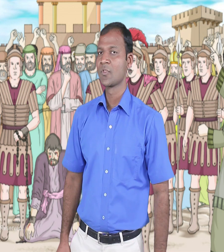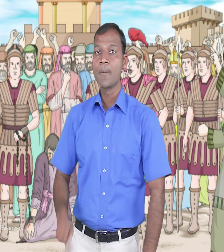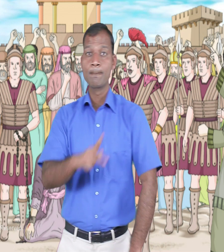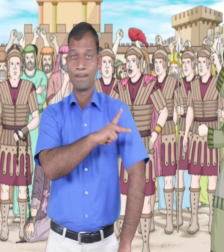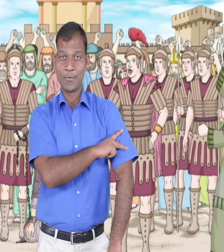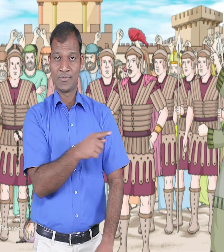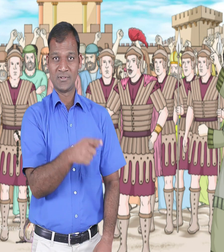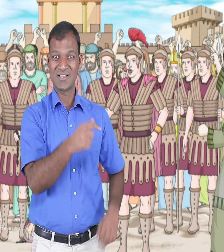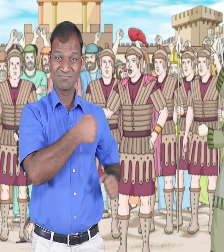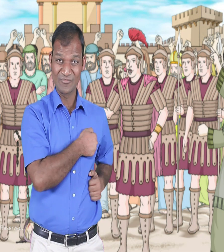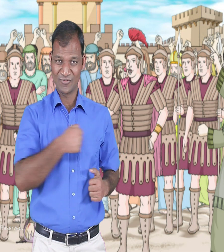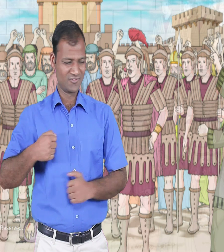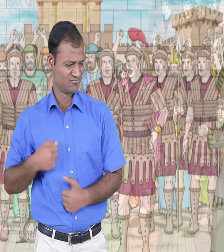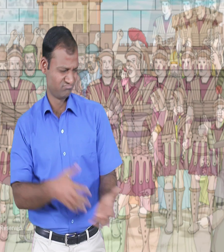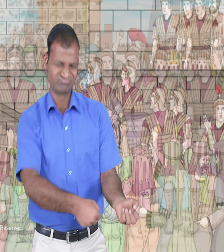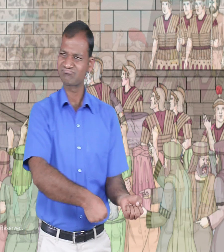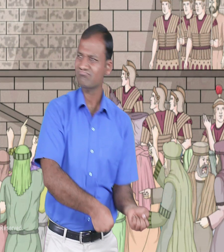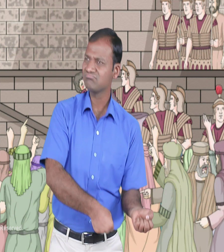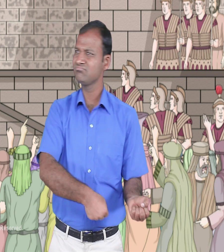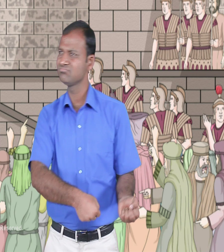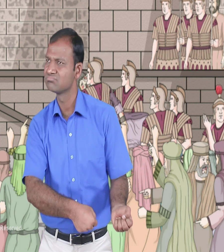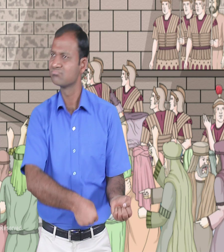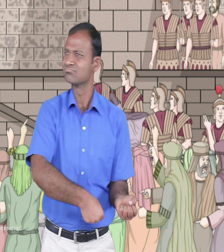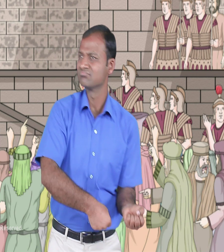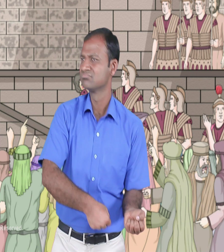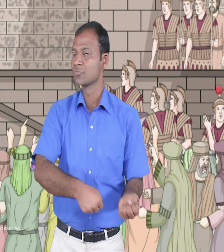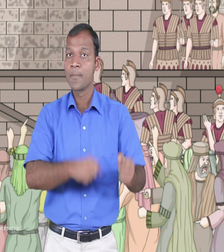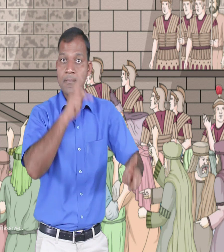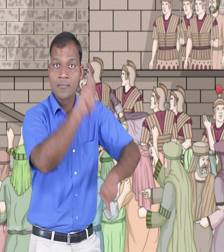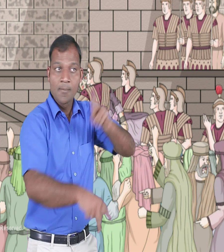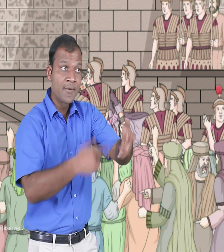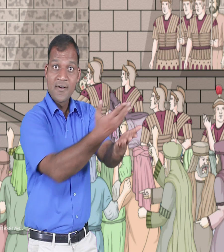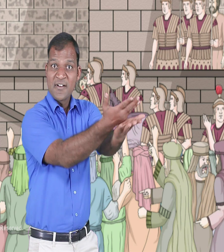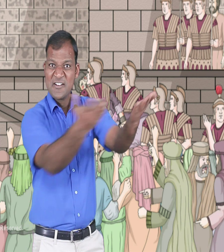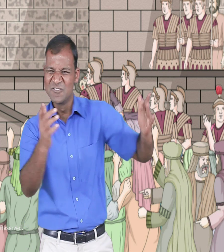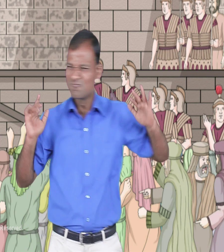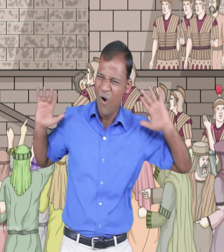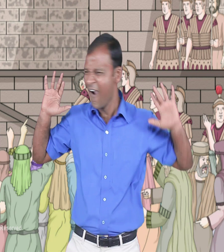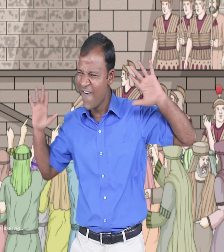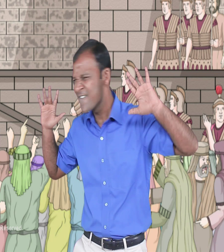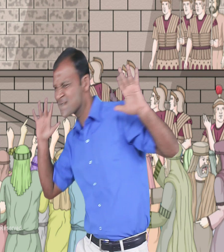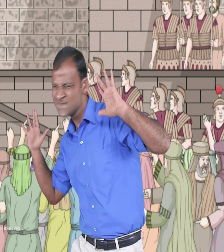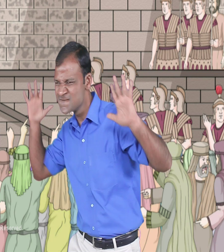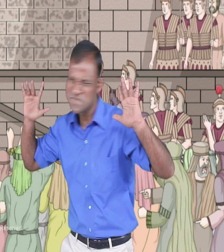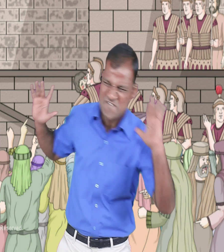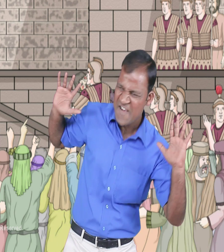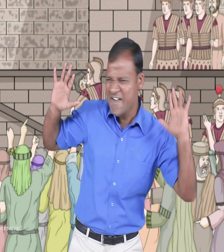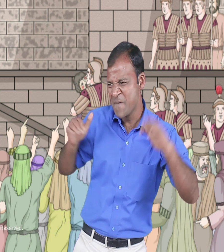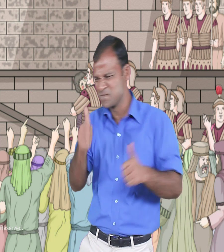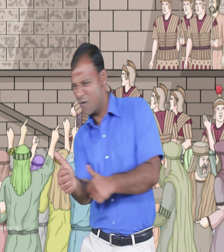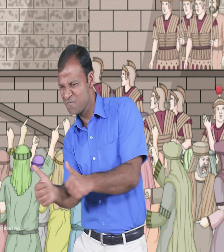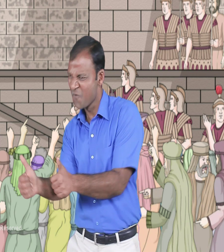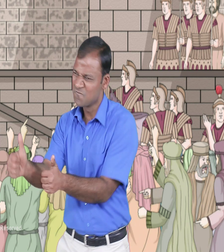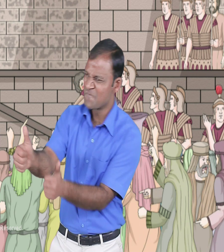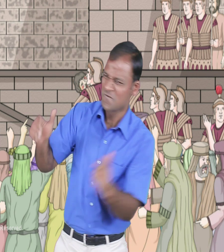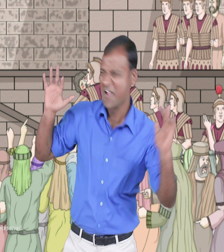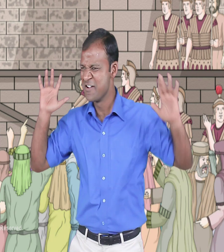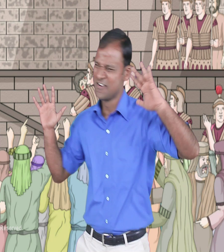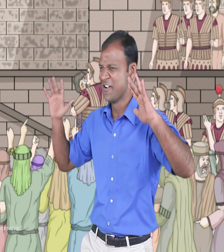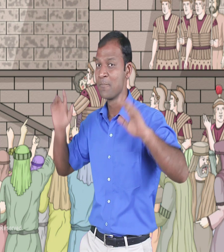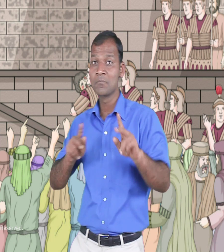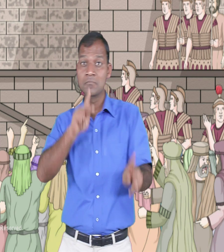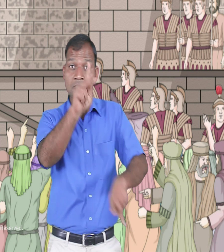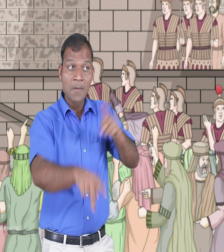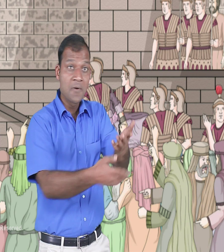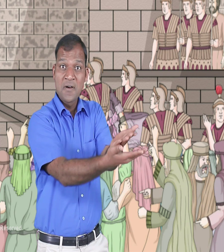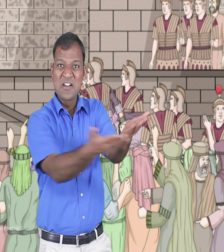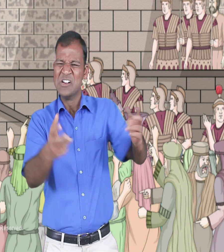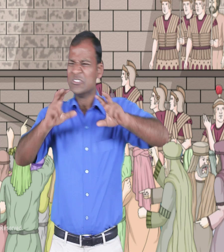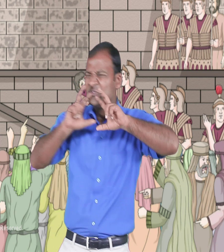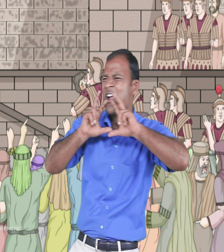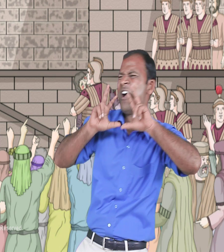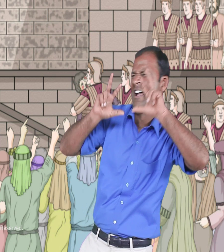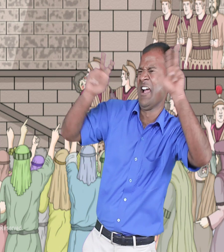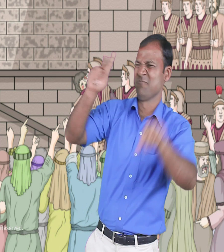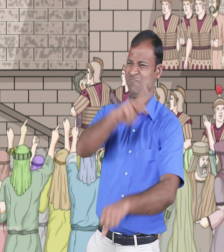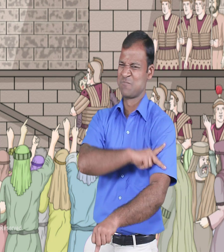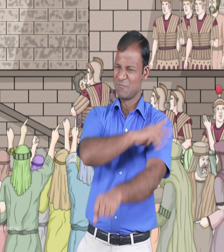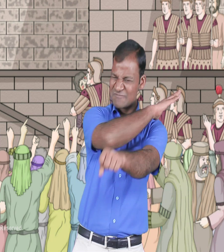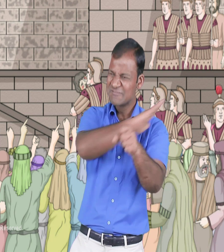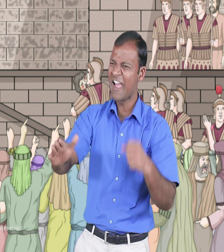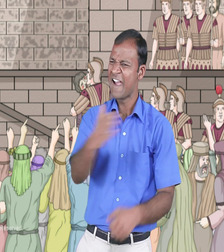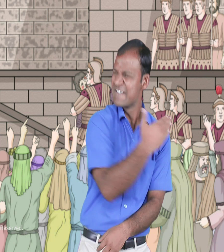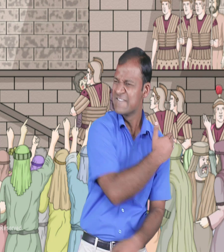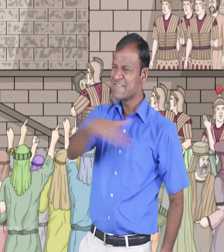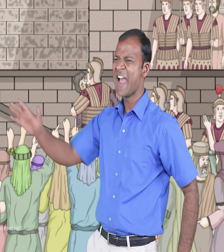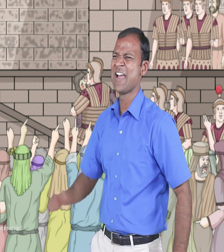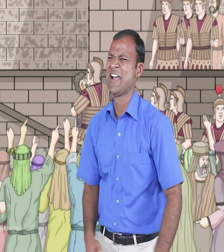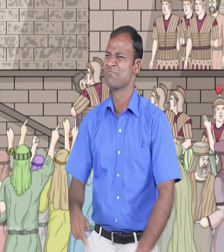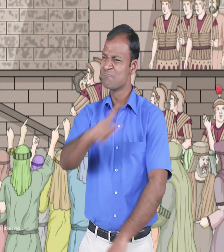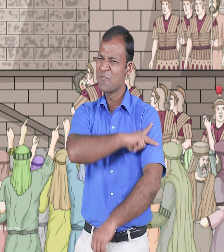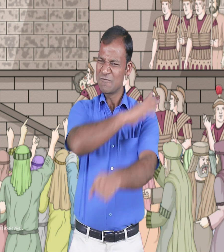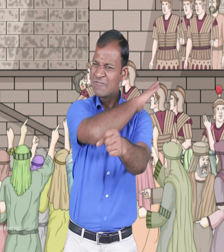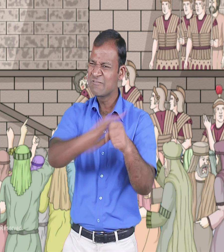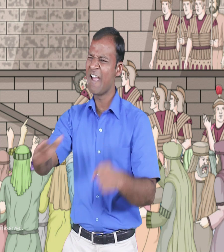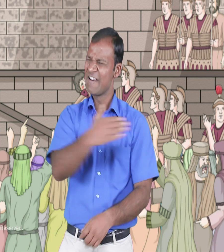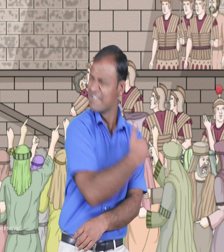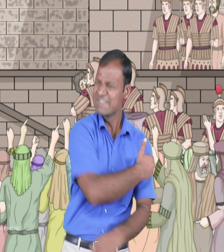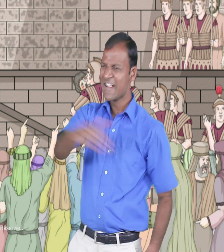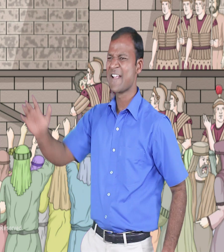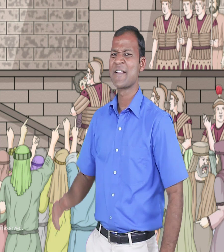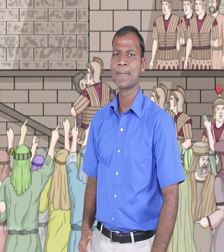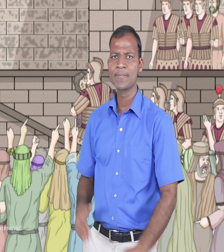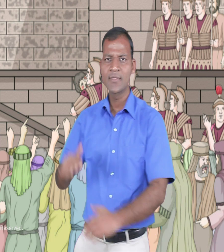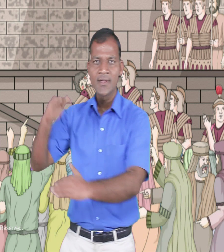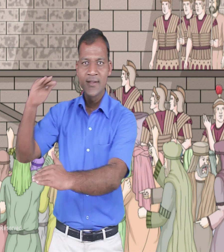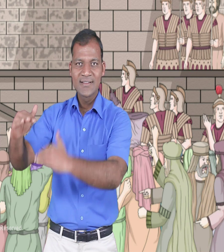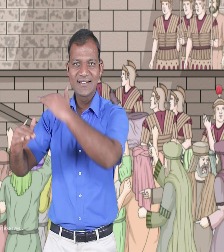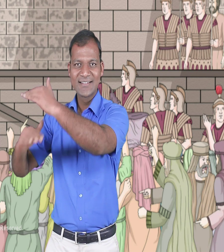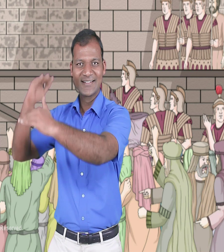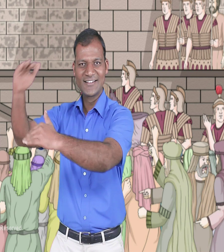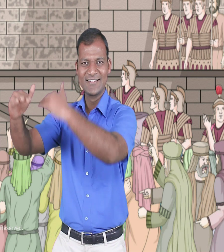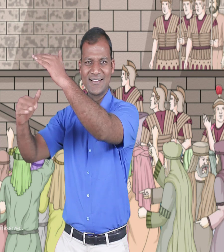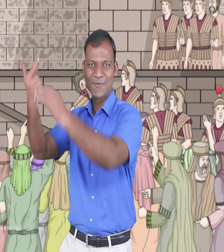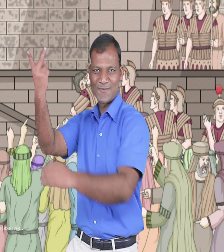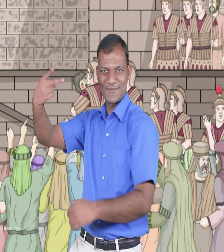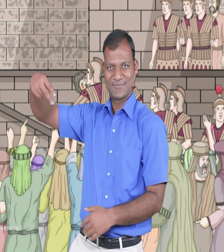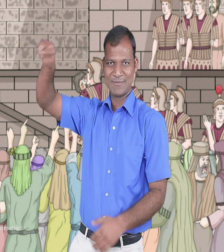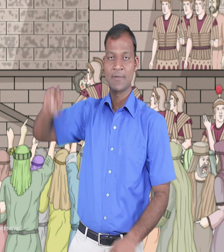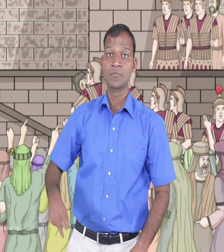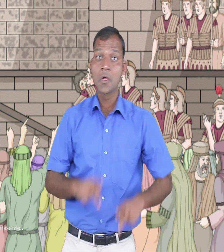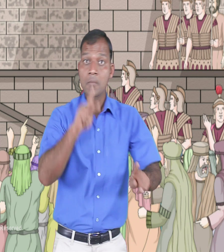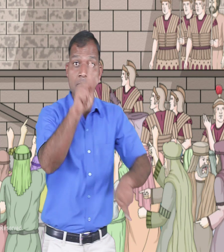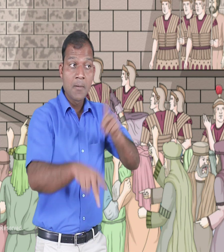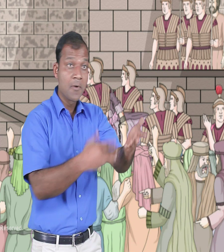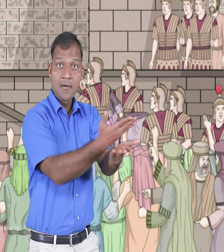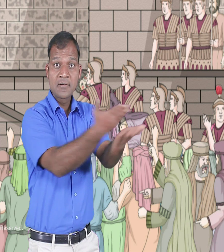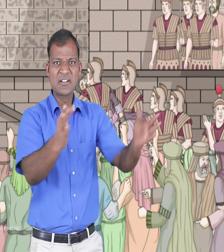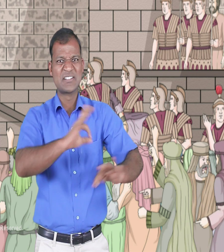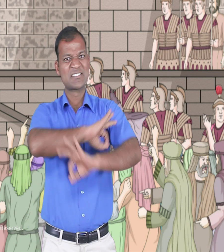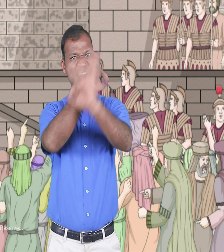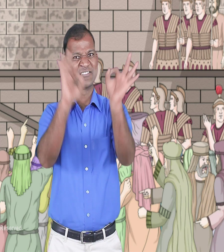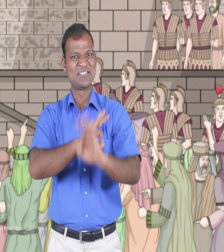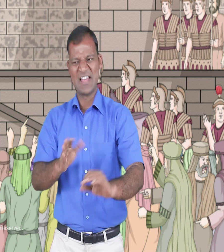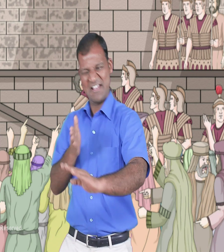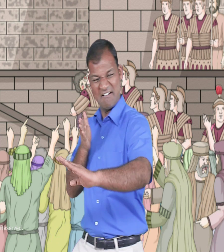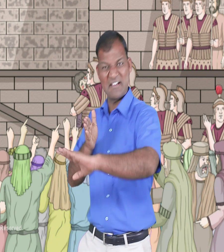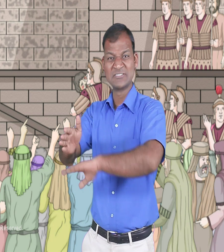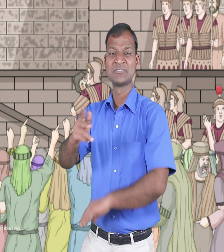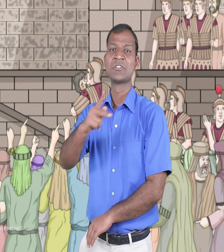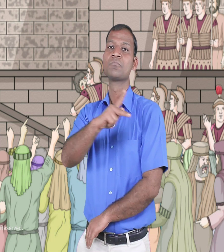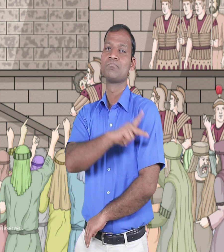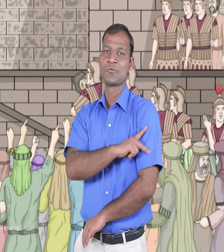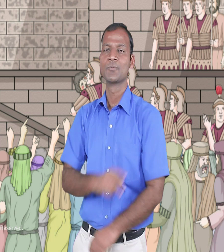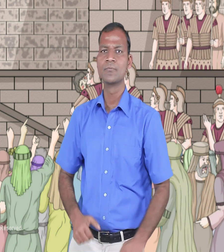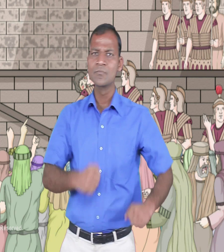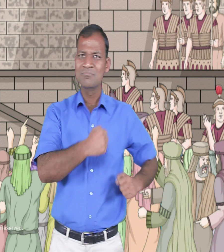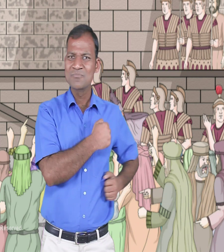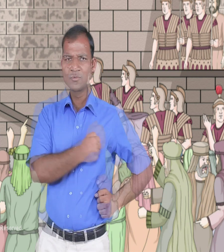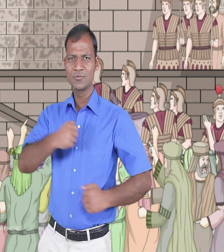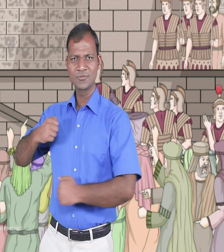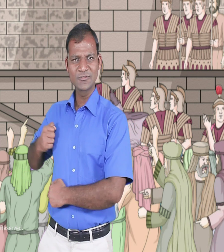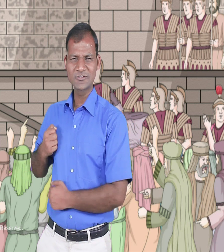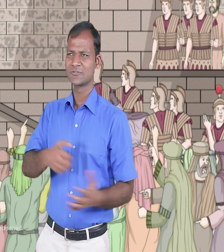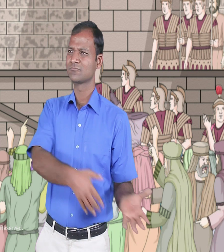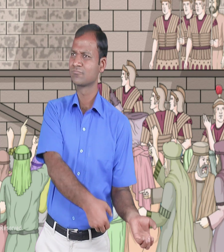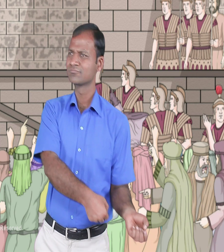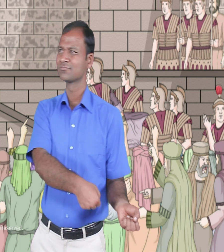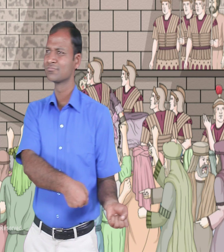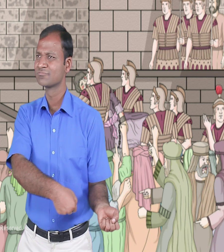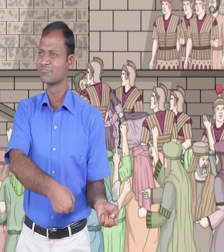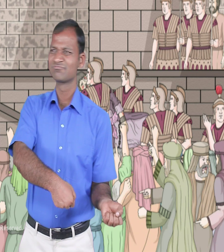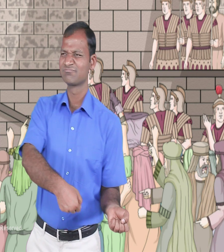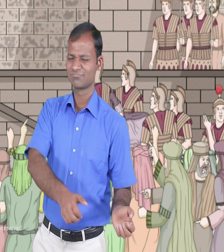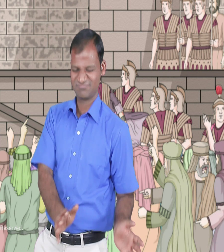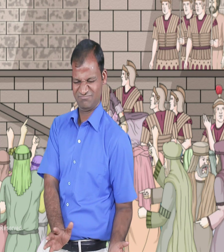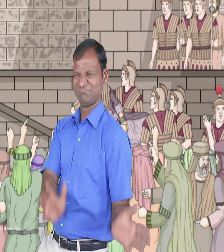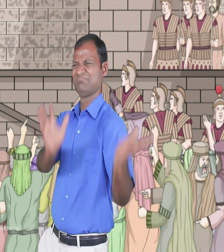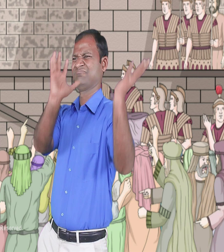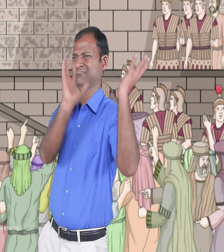When Paul reached the steps, he had to be carried by the soldiers because of the violence of the mob.